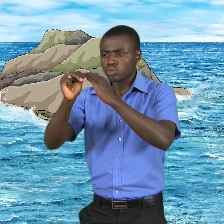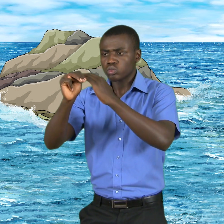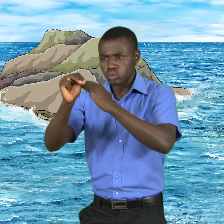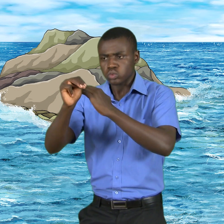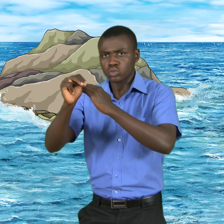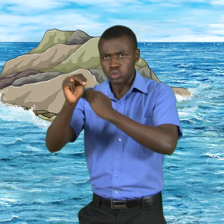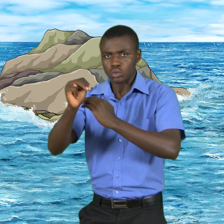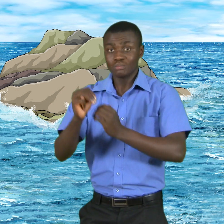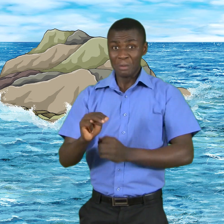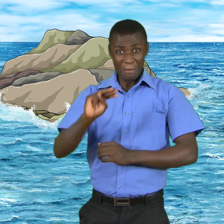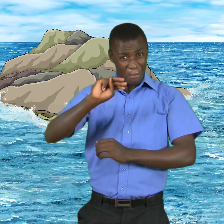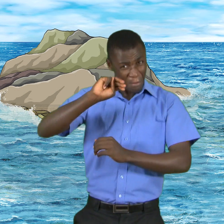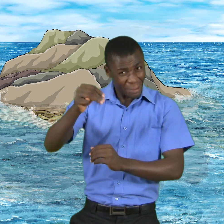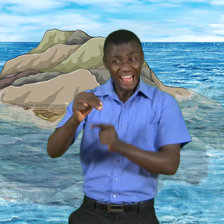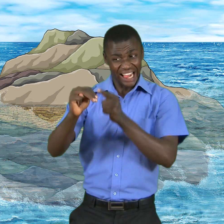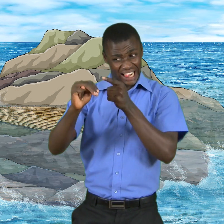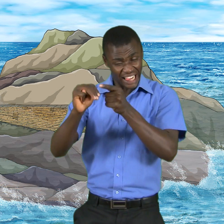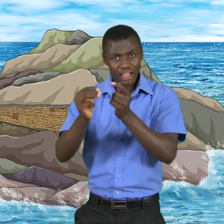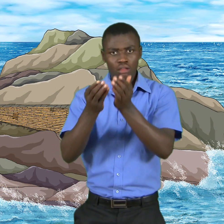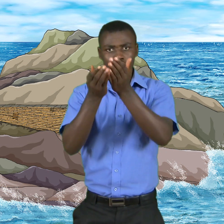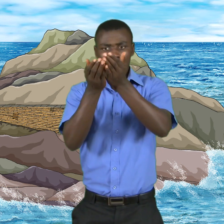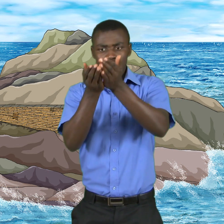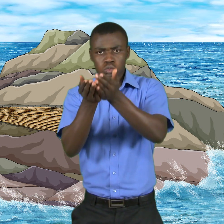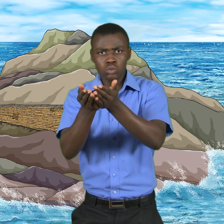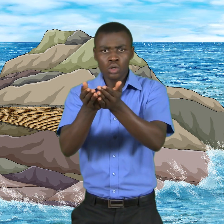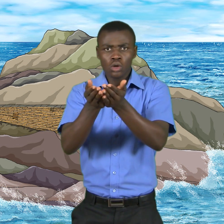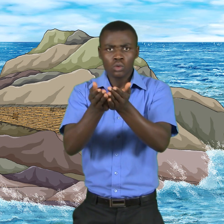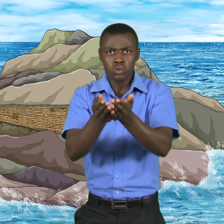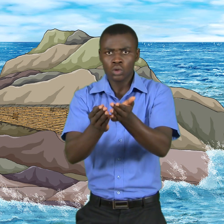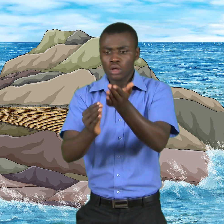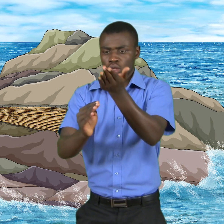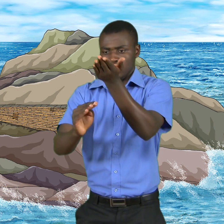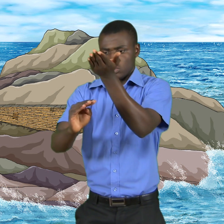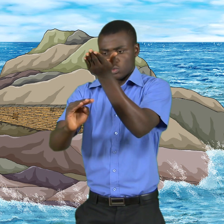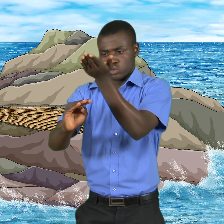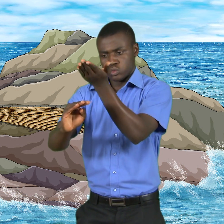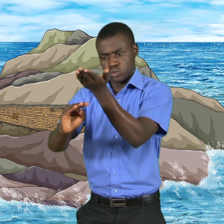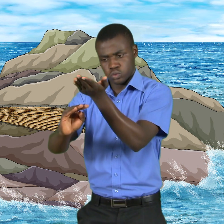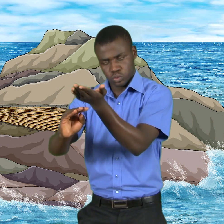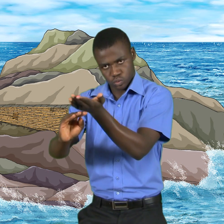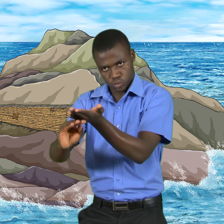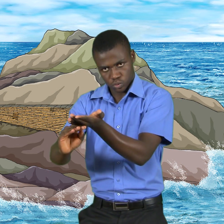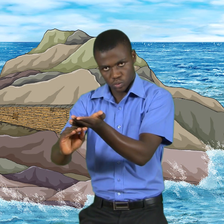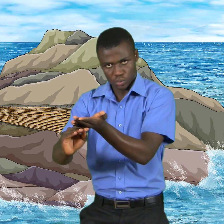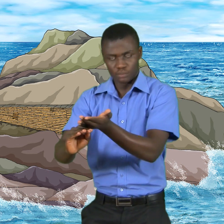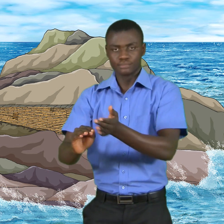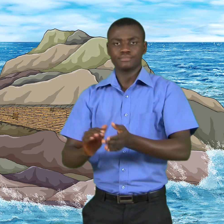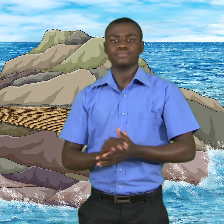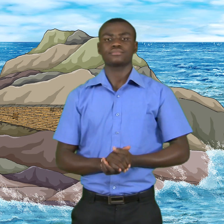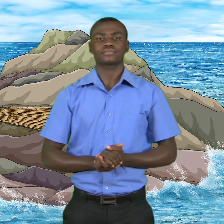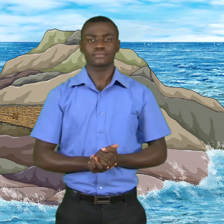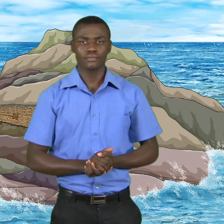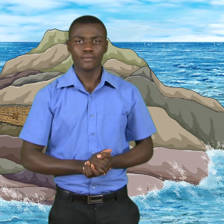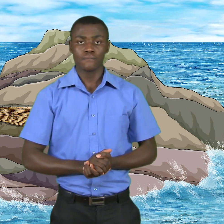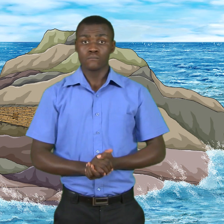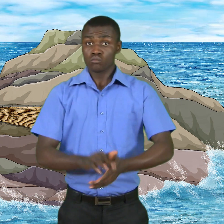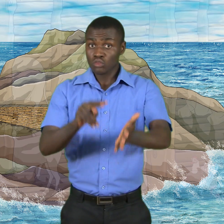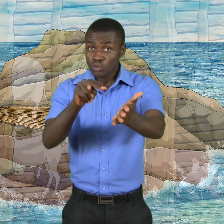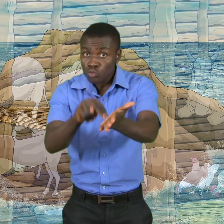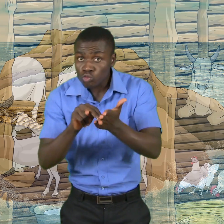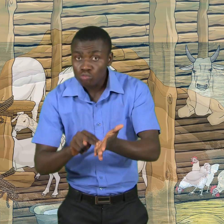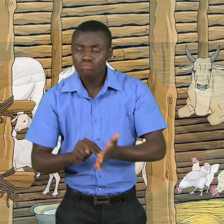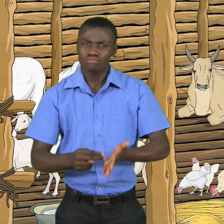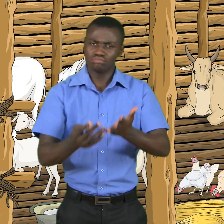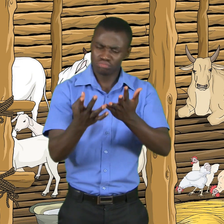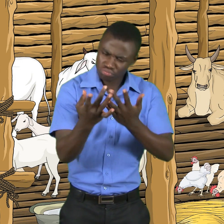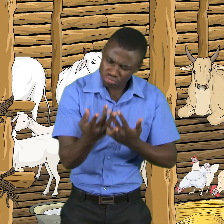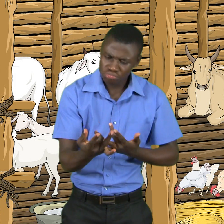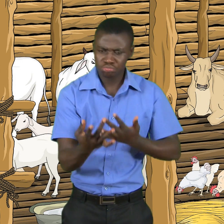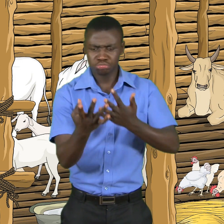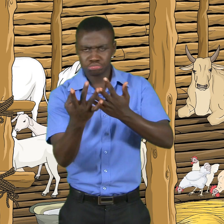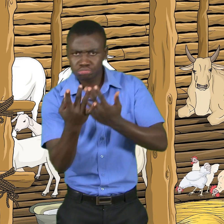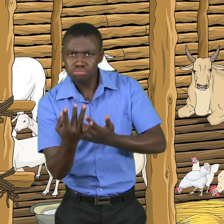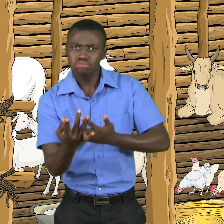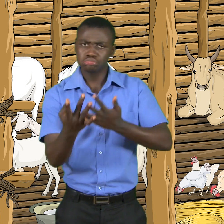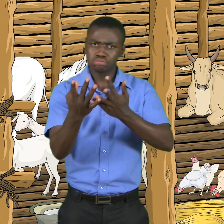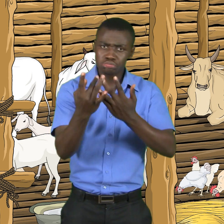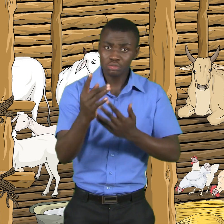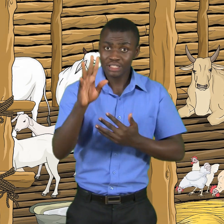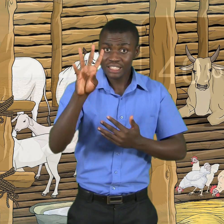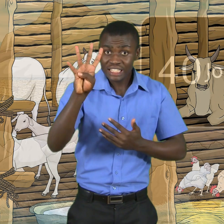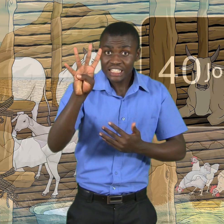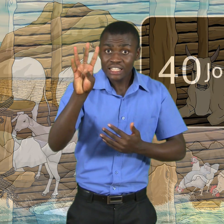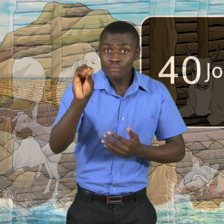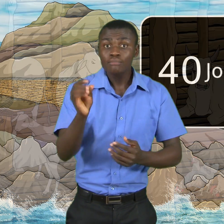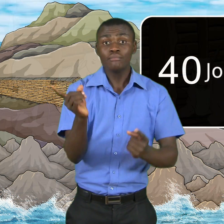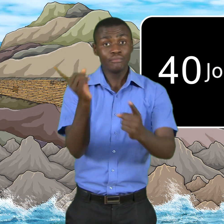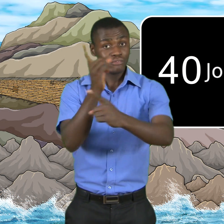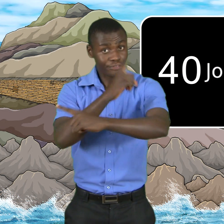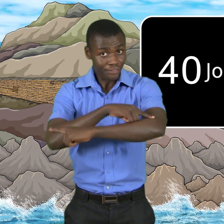On the seventeenth day of the seventh month, the ark came to rest on the mountains of Ararat. And the waters continued to recede until the tenth month, and on the first day of the tenth month the tops of the mountains became visible.